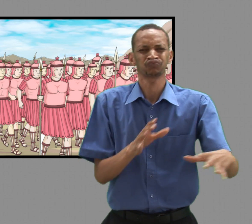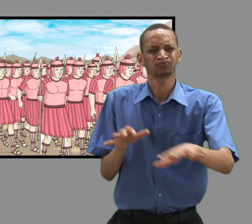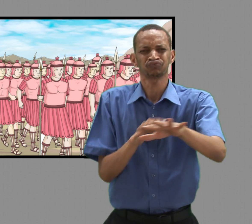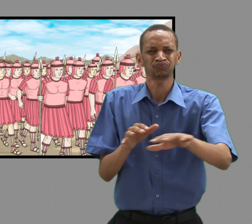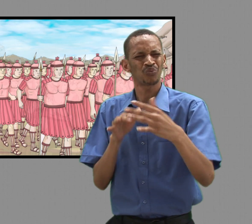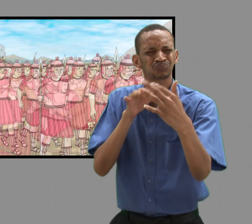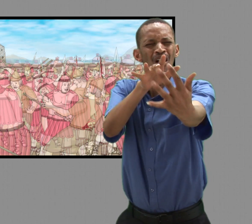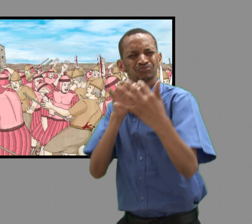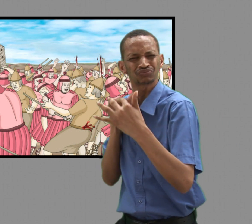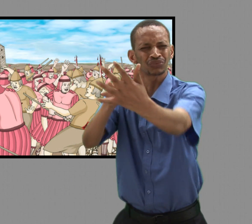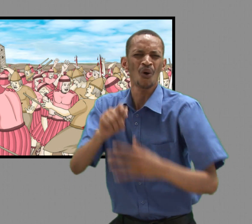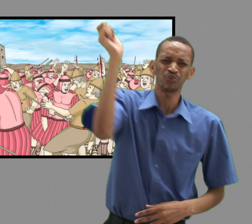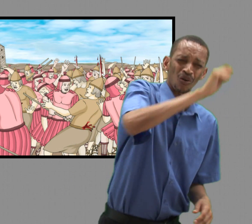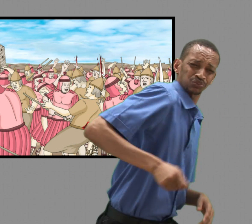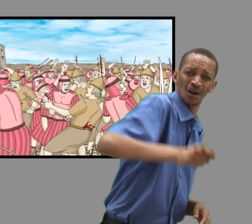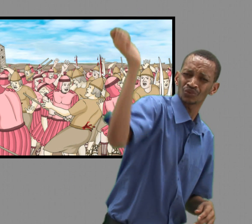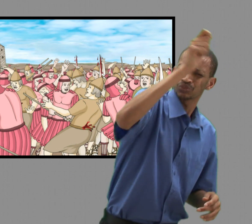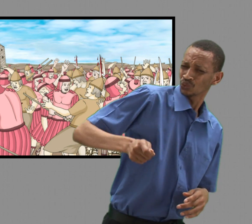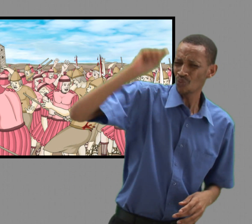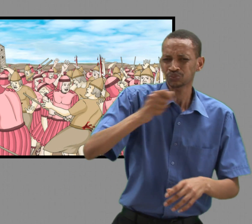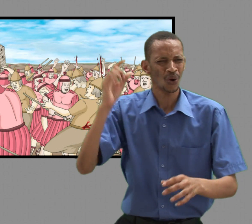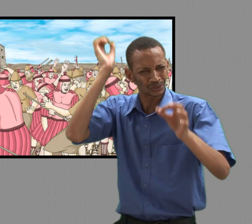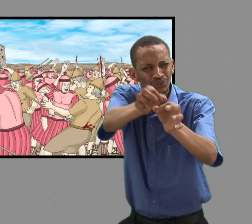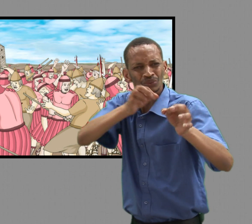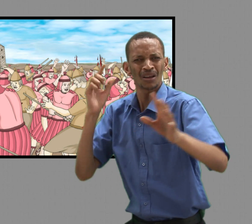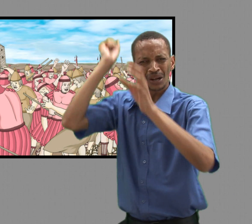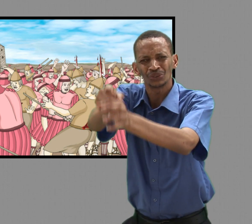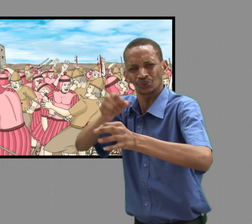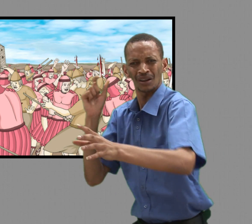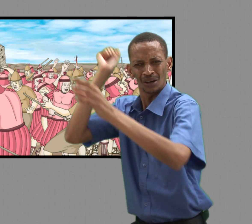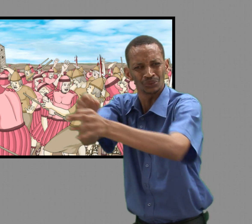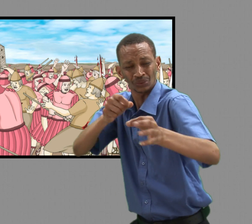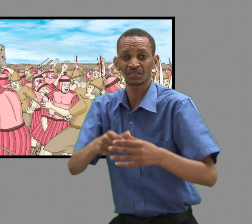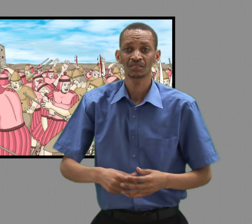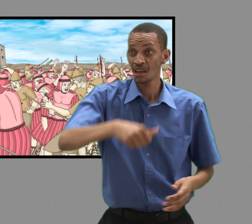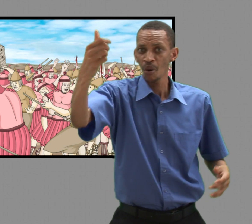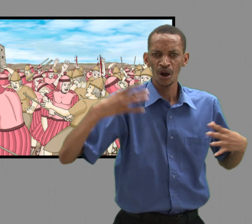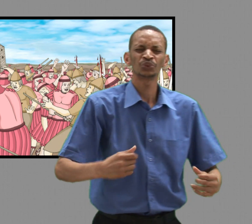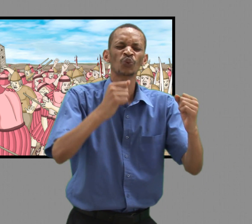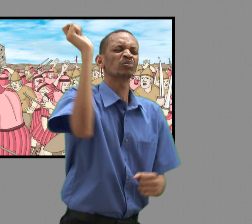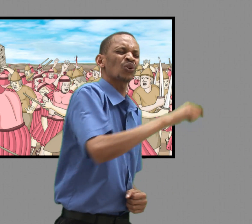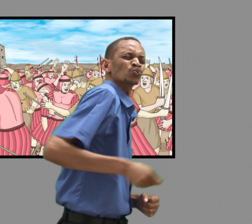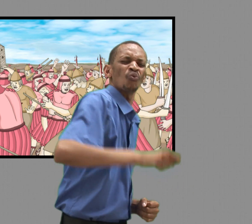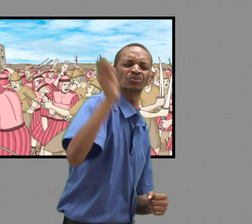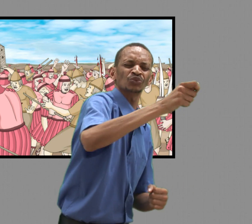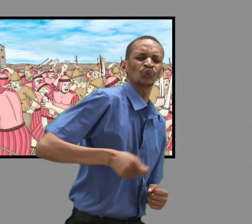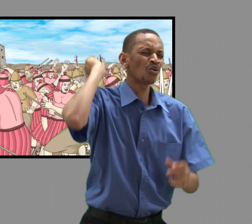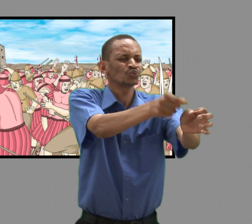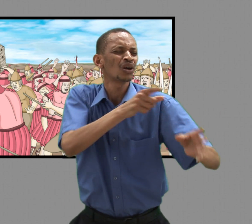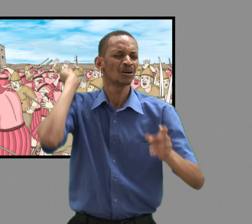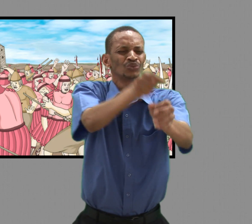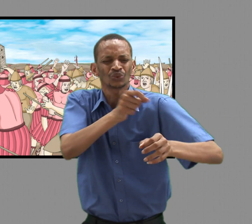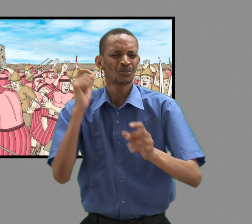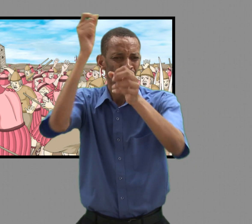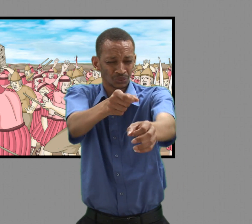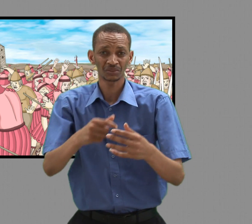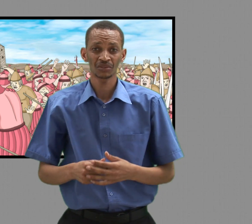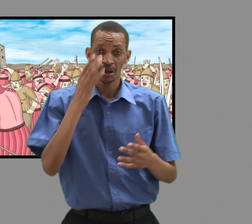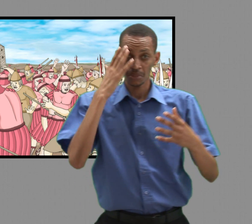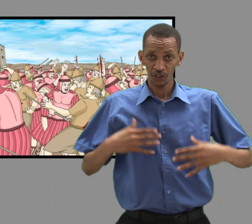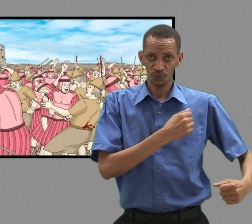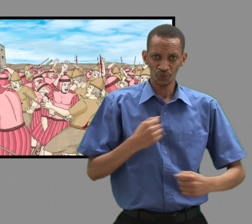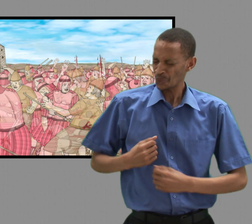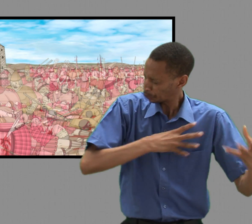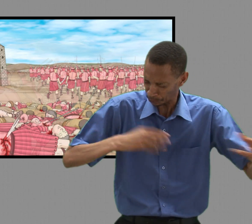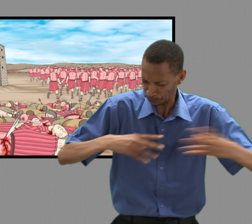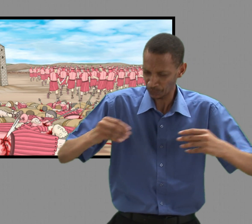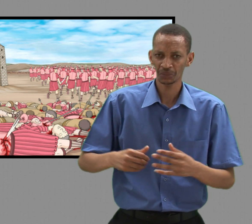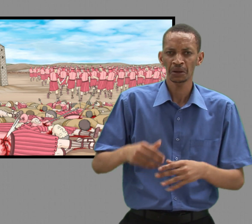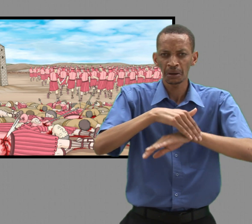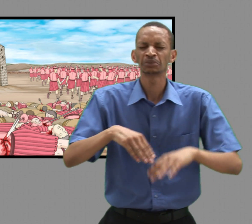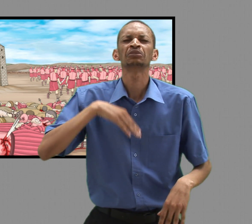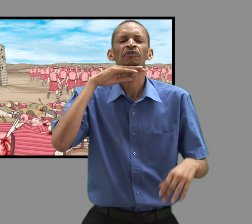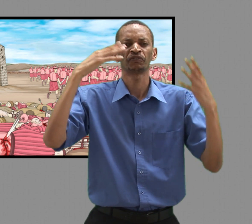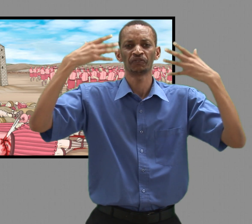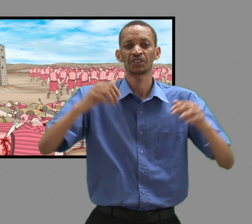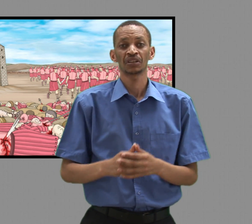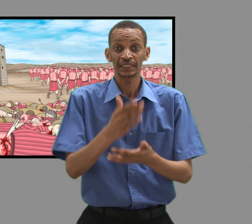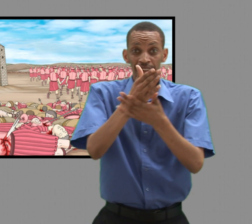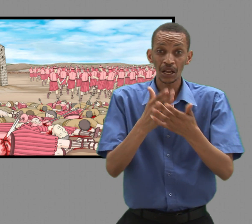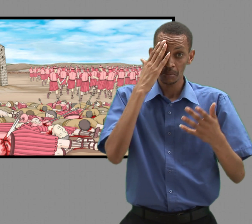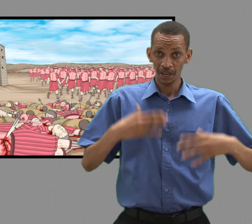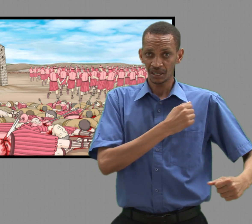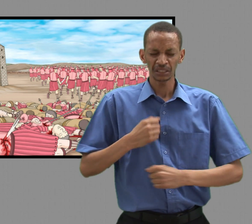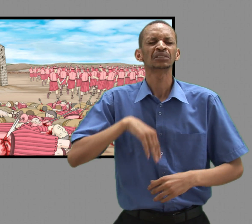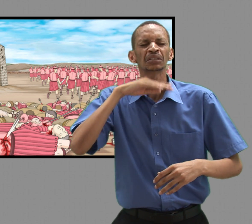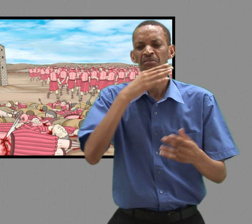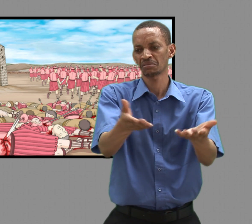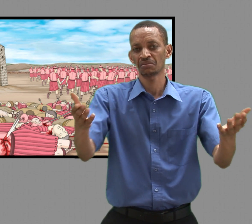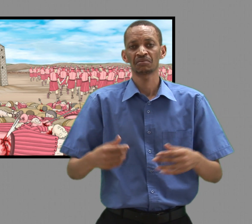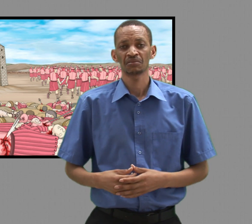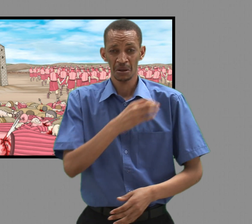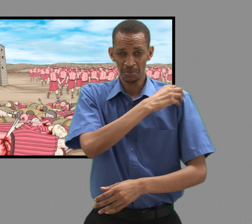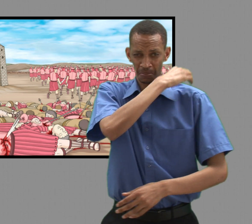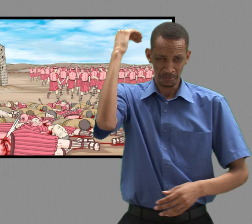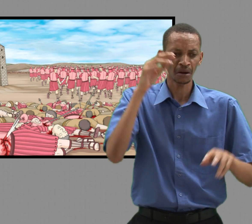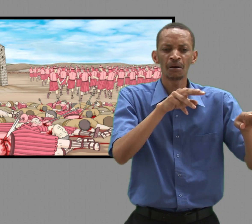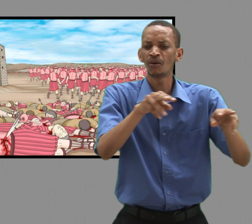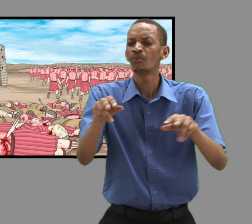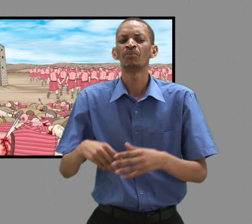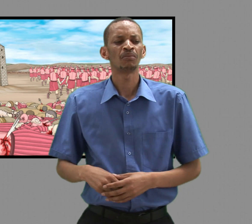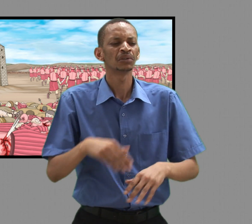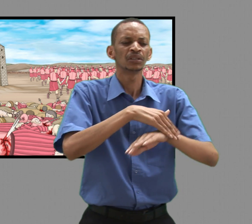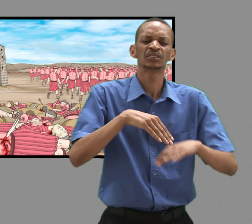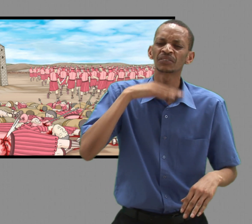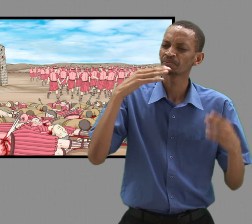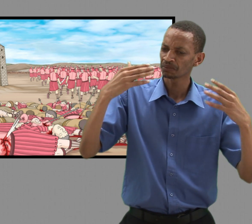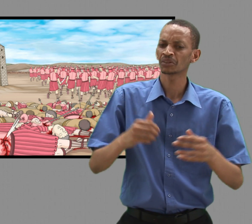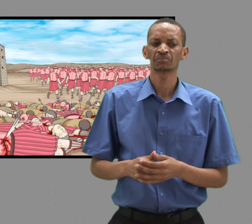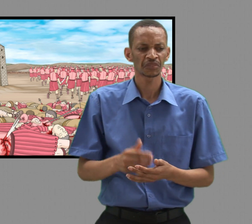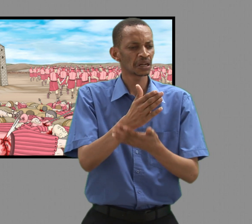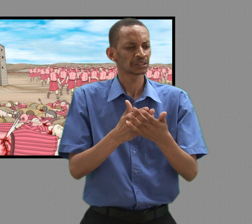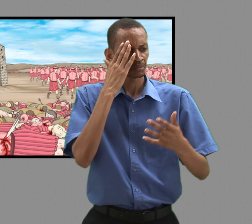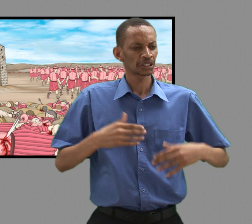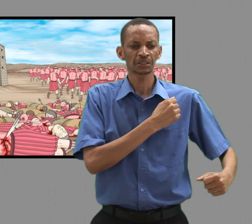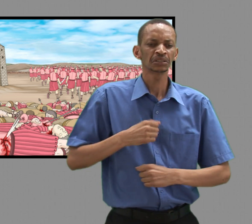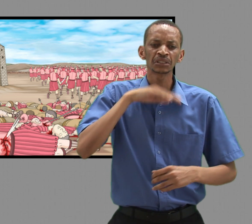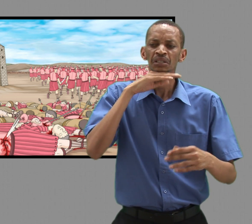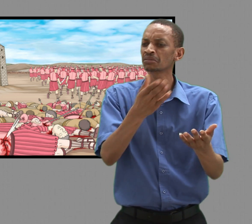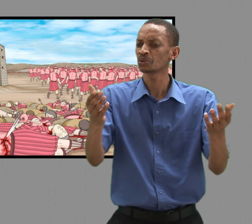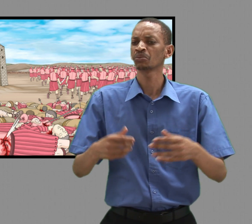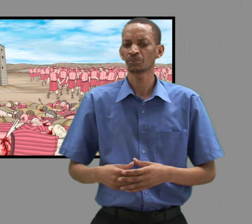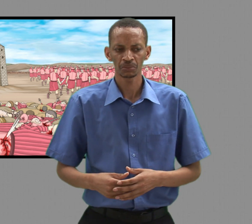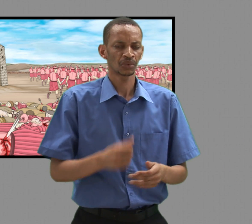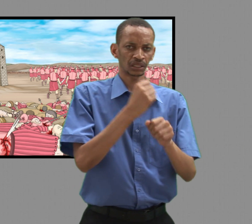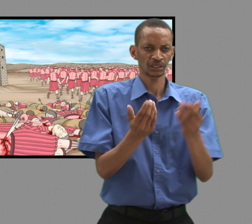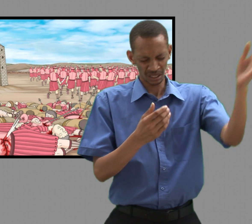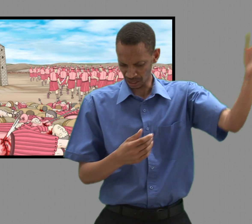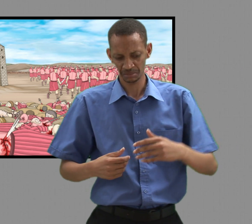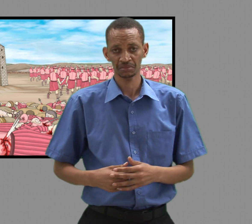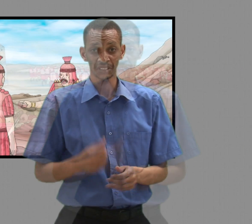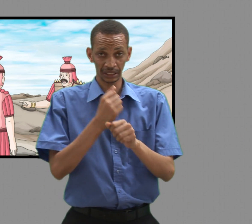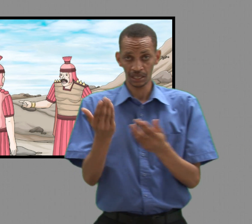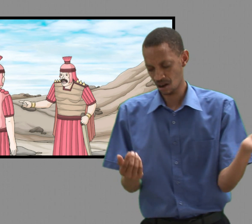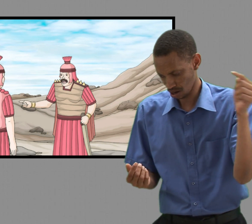And when the men of the city came out and fought against Joab, some of David’s servants fell, and Uriah the Hittite also died.